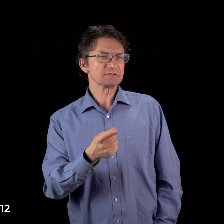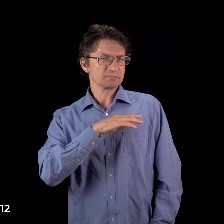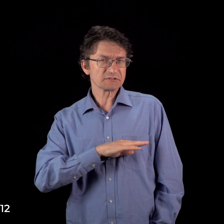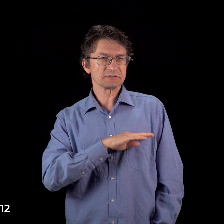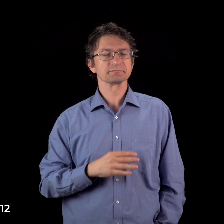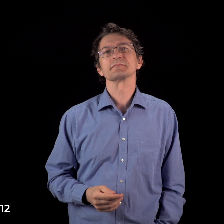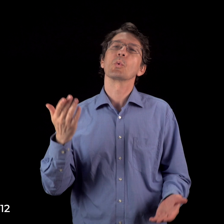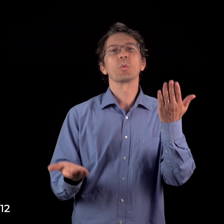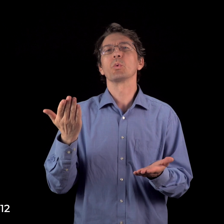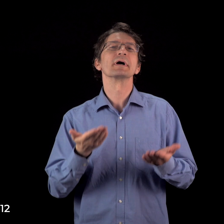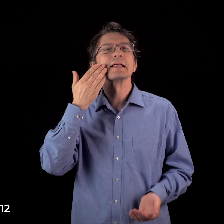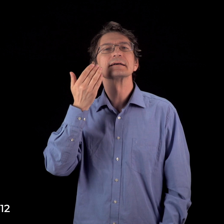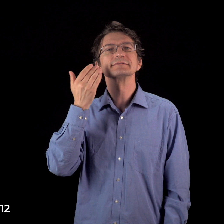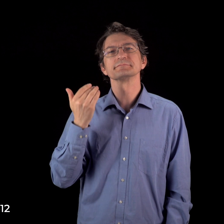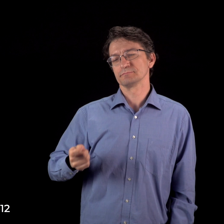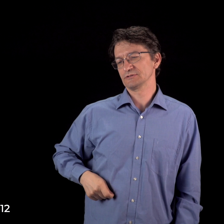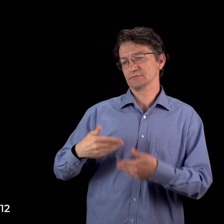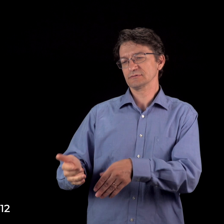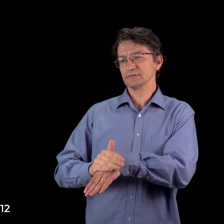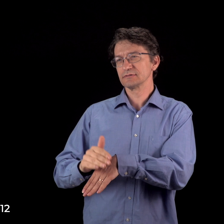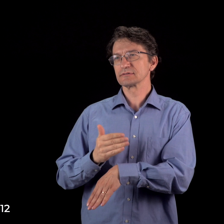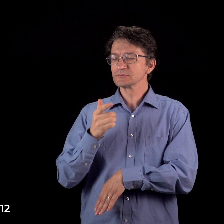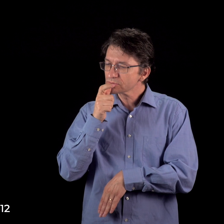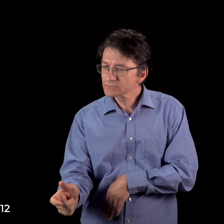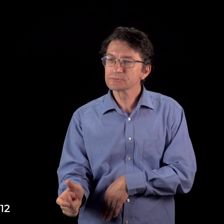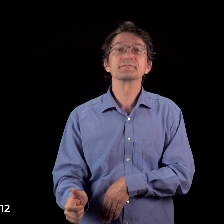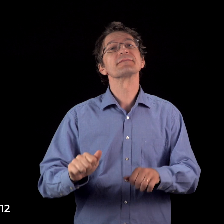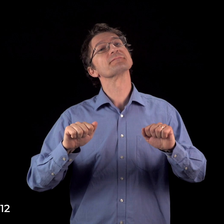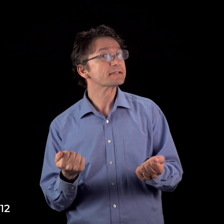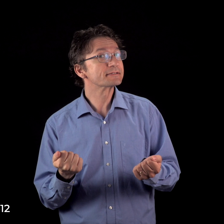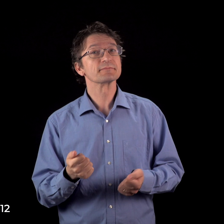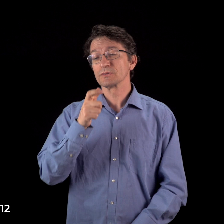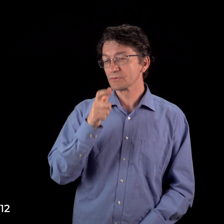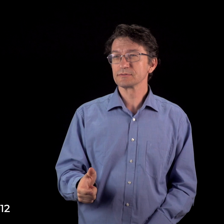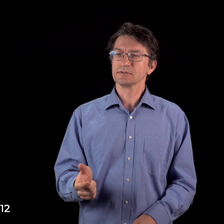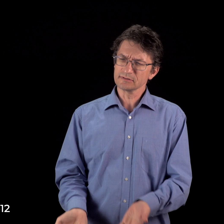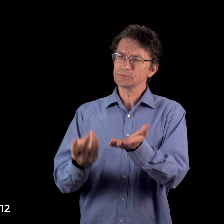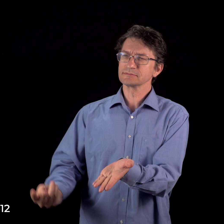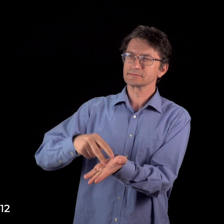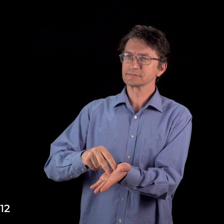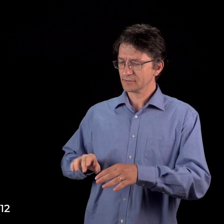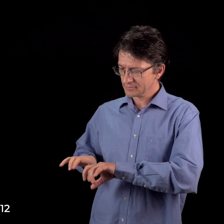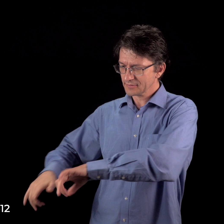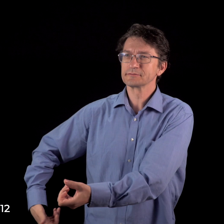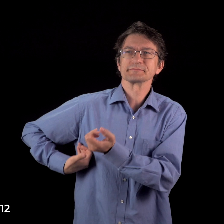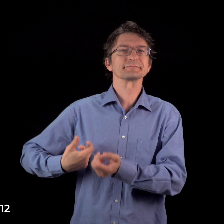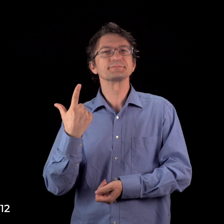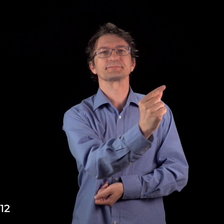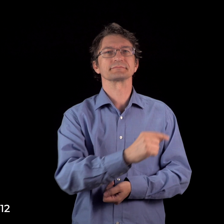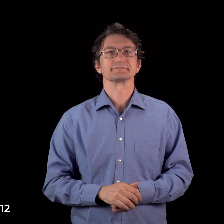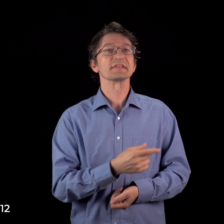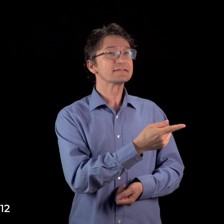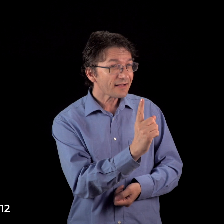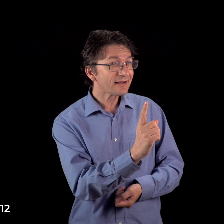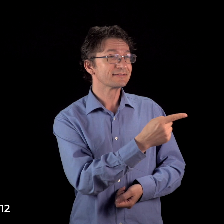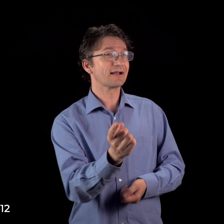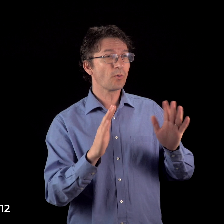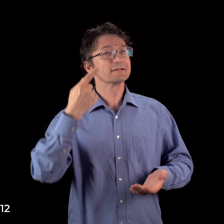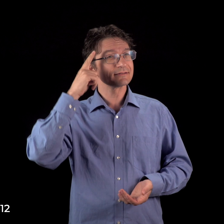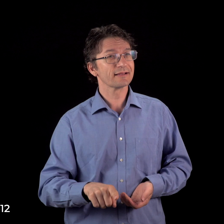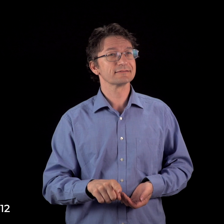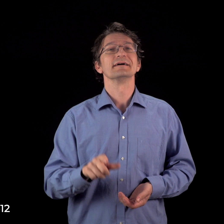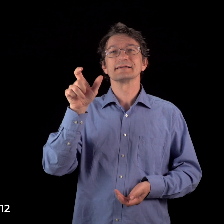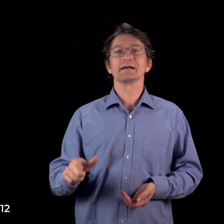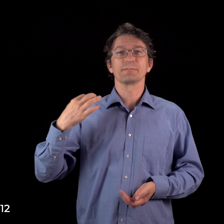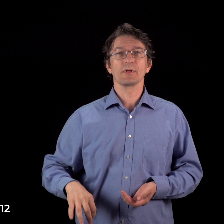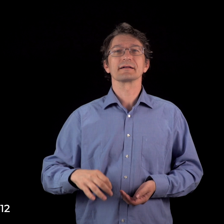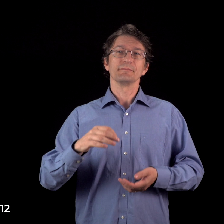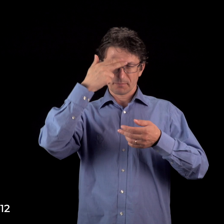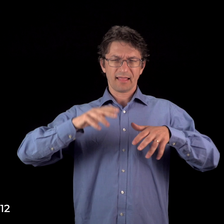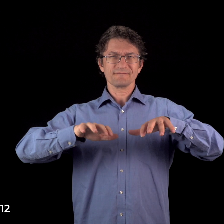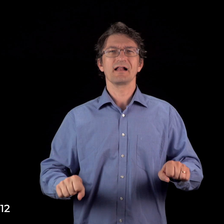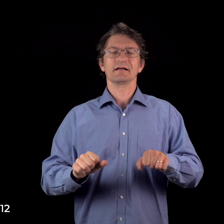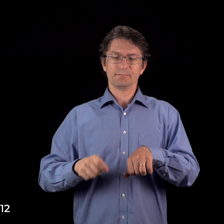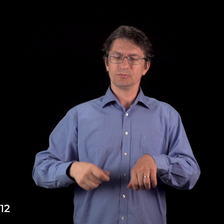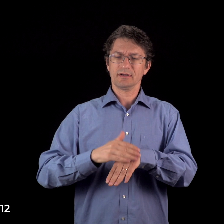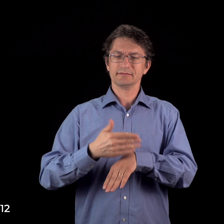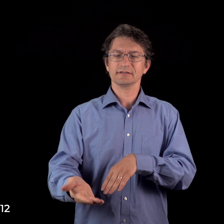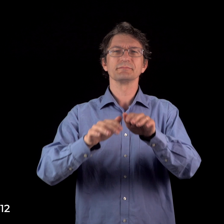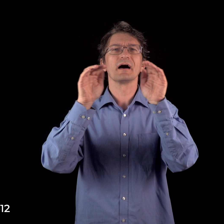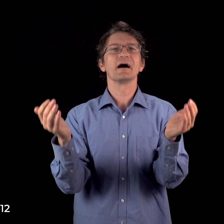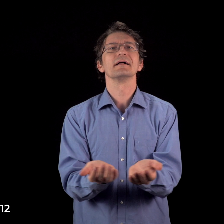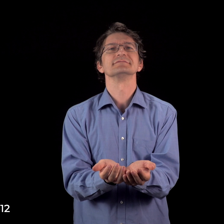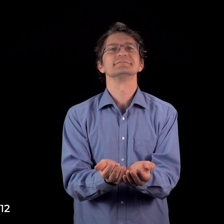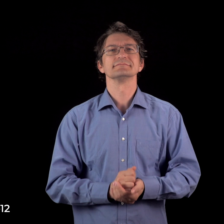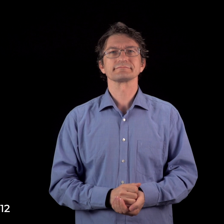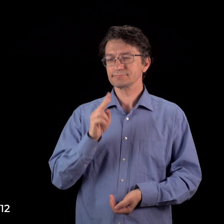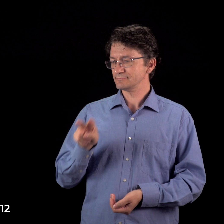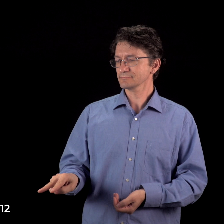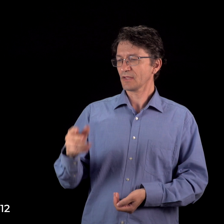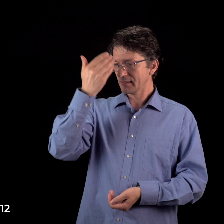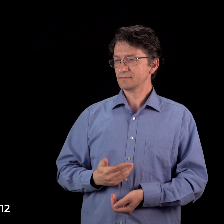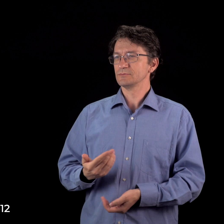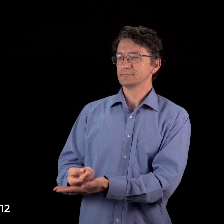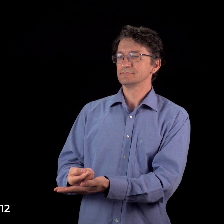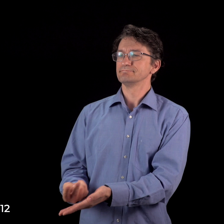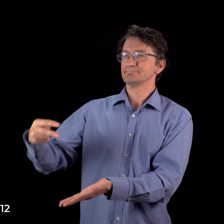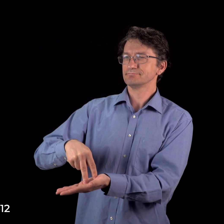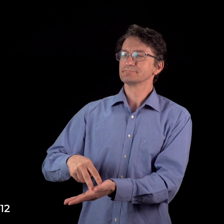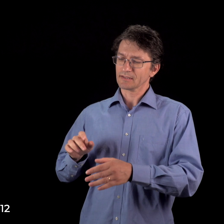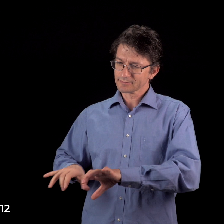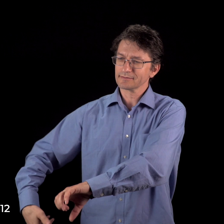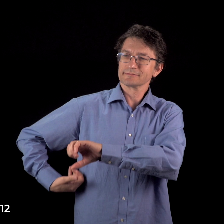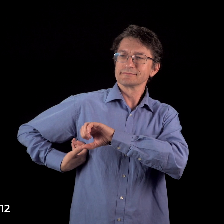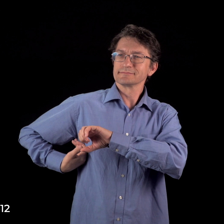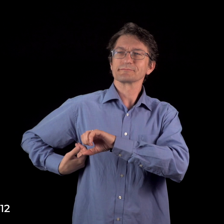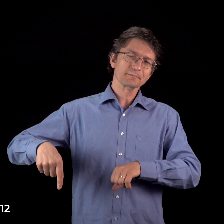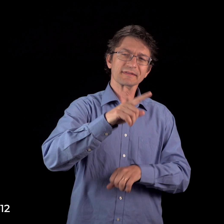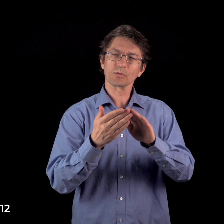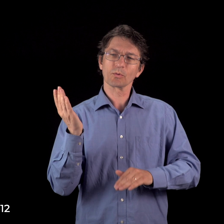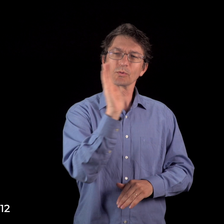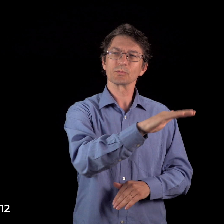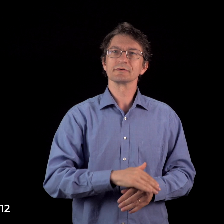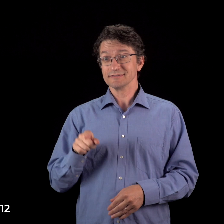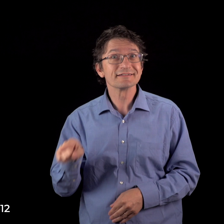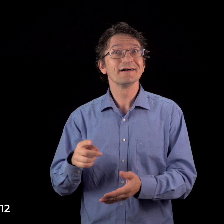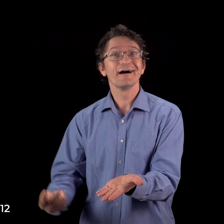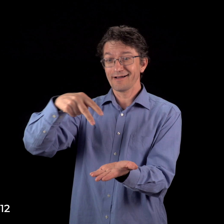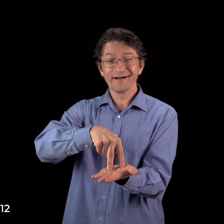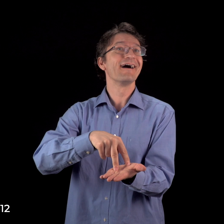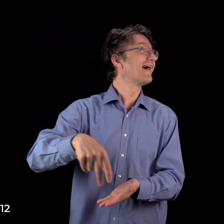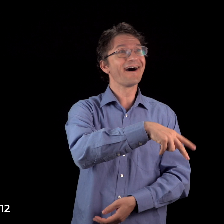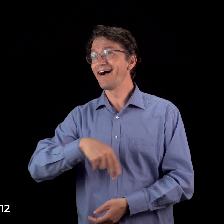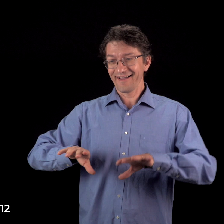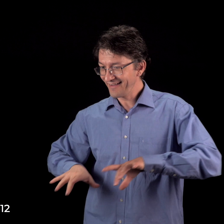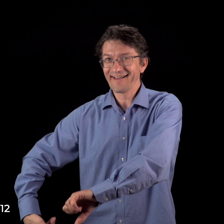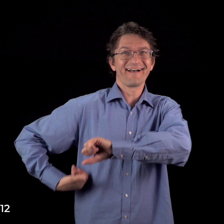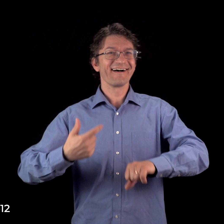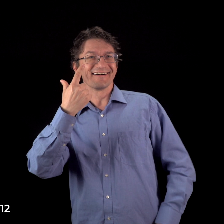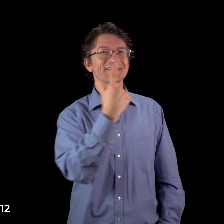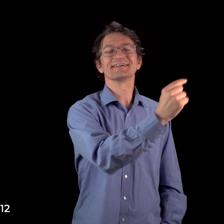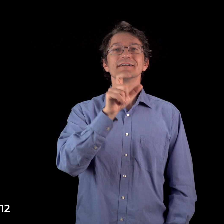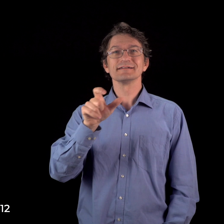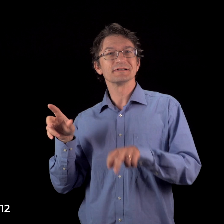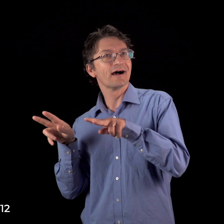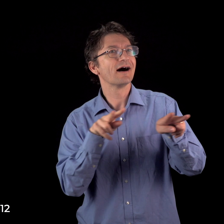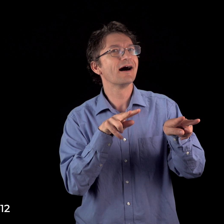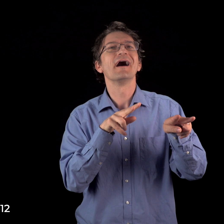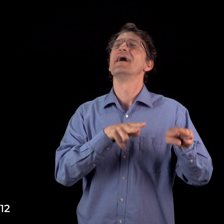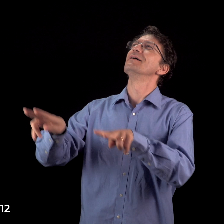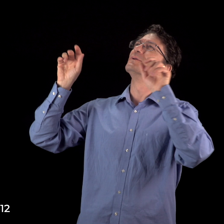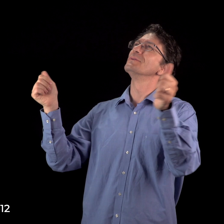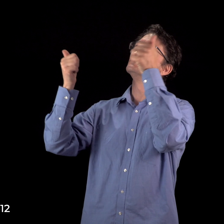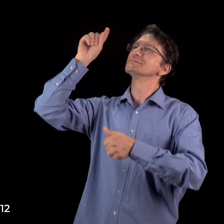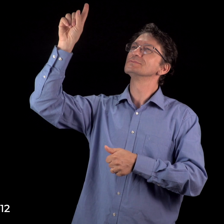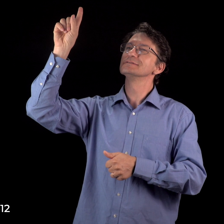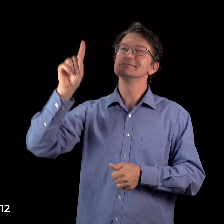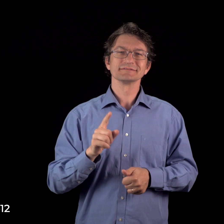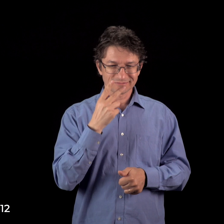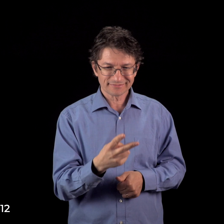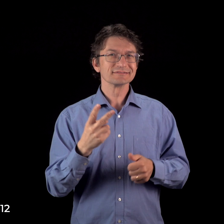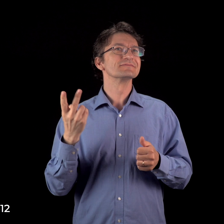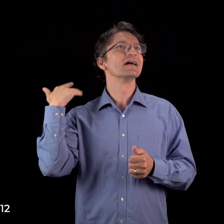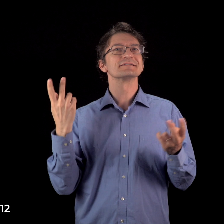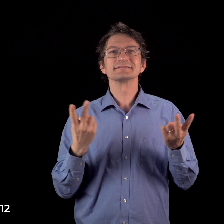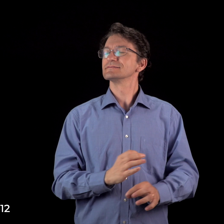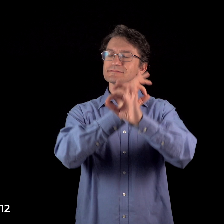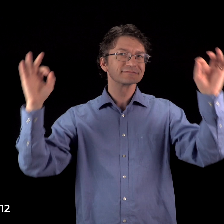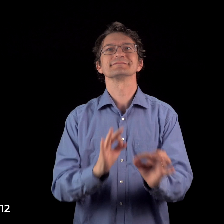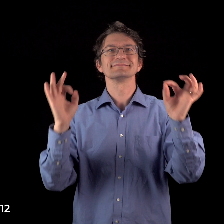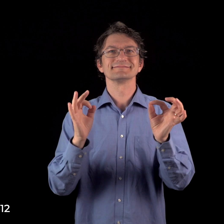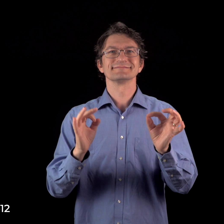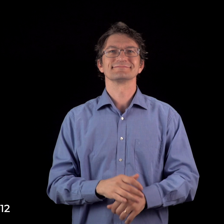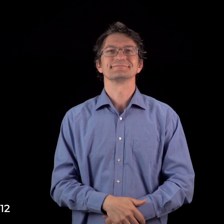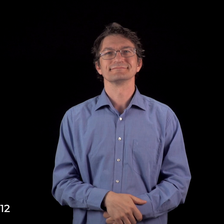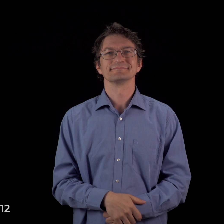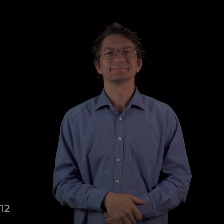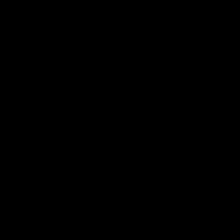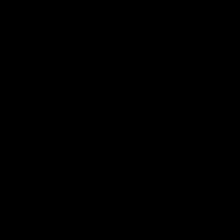“Which is easier: to say to a paralytic, ‘Your sins are forgiven,’ or to say, ‘Get up, pick up your mat, and walk’? But so that you may know that the Son of Man has authority on earth to forgive sins...” He said to the paralytic, “I tell you, get up, pick up your mat, and go home.” And immediately the man got up, picked up his mat, and walked out in front of them all. As a result, they were all astounded and glorified God, saying, “We have never seen anything like this!”